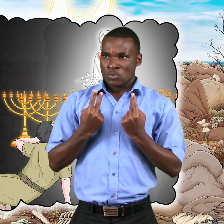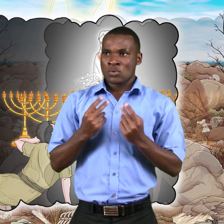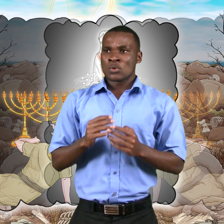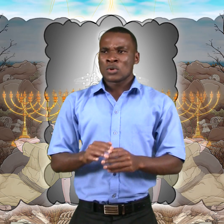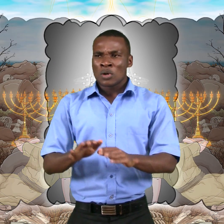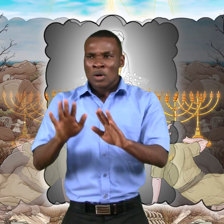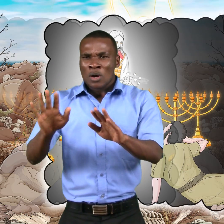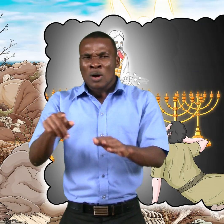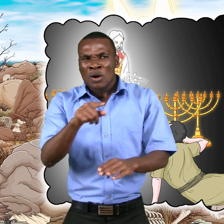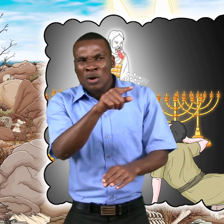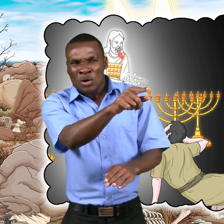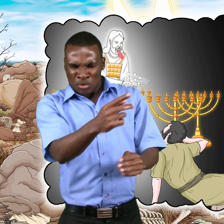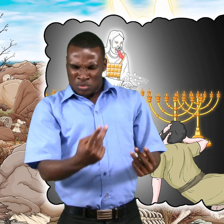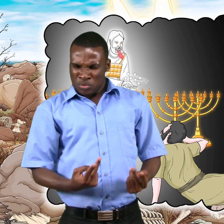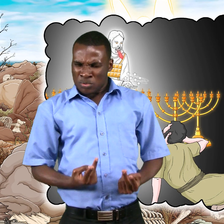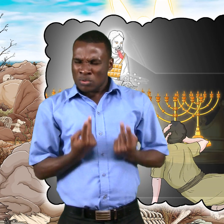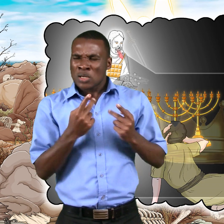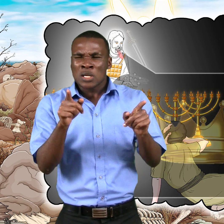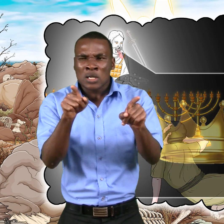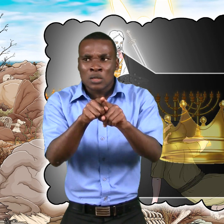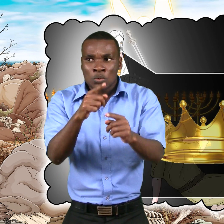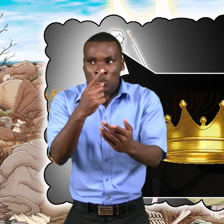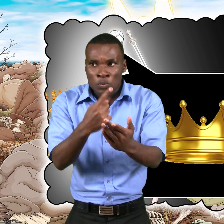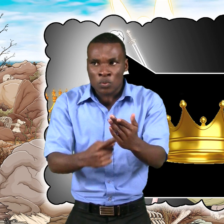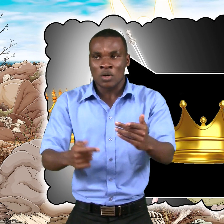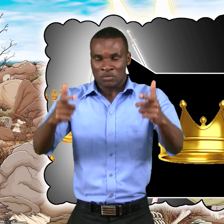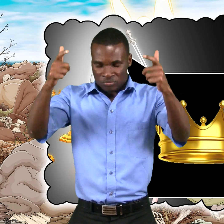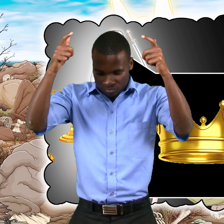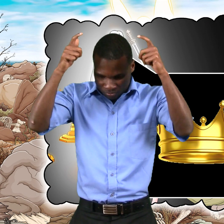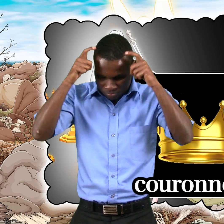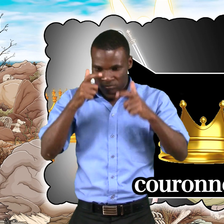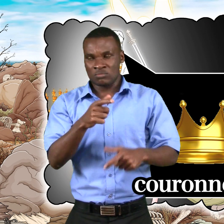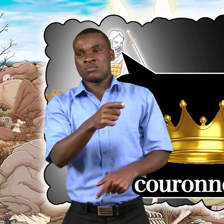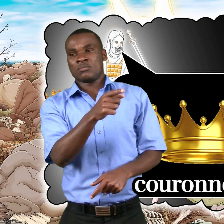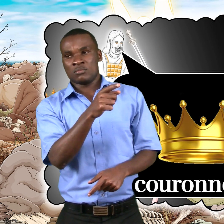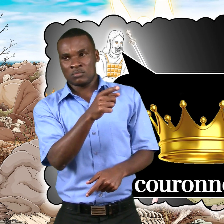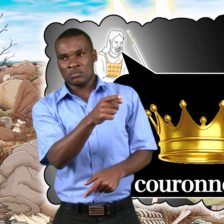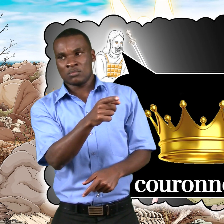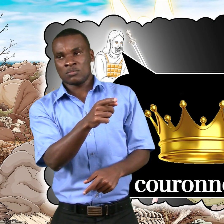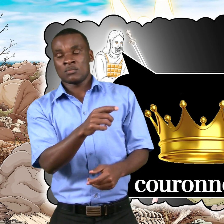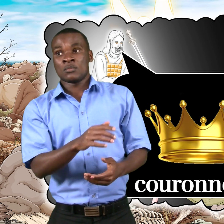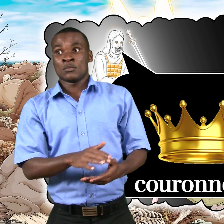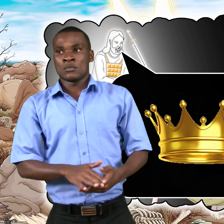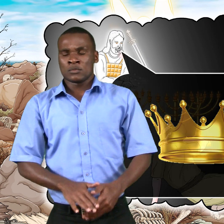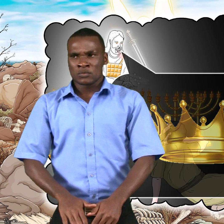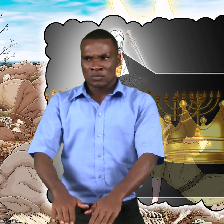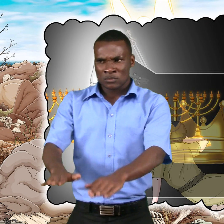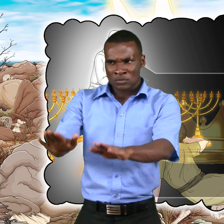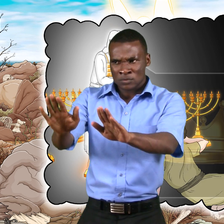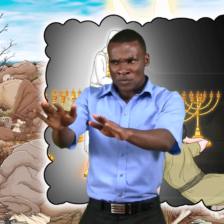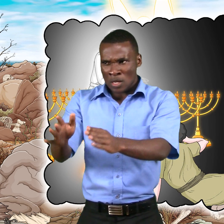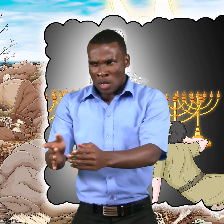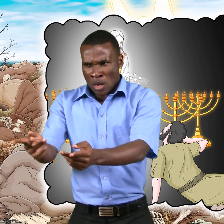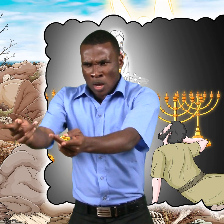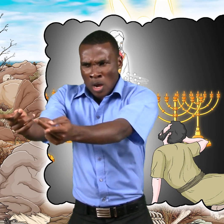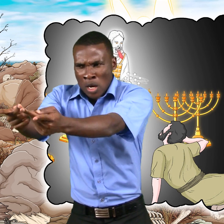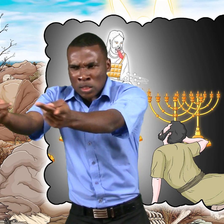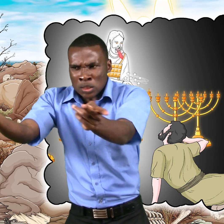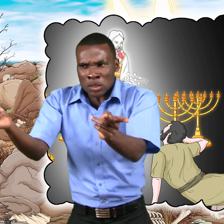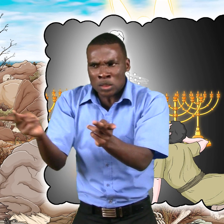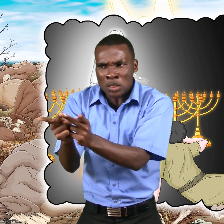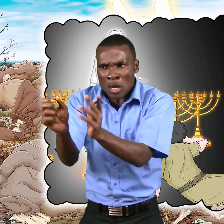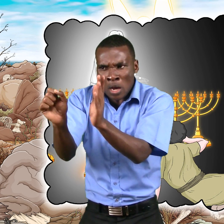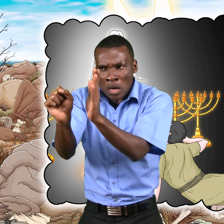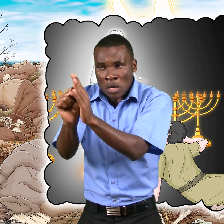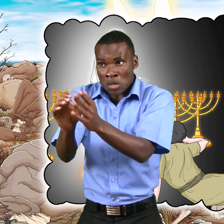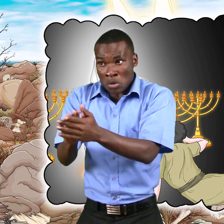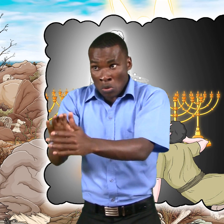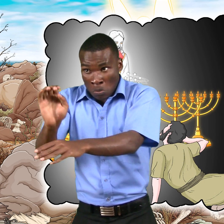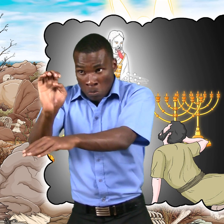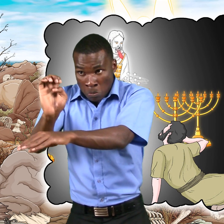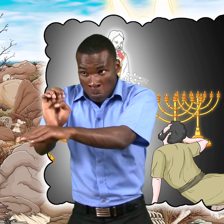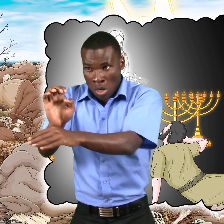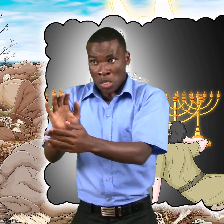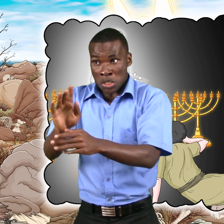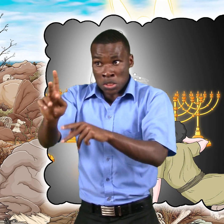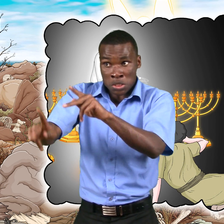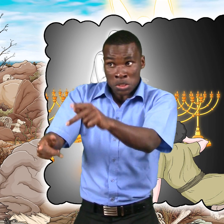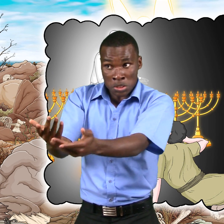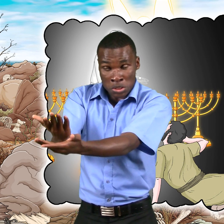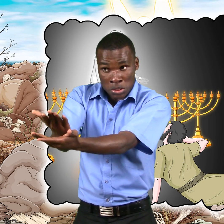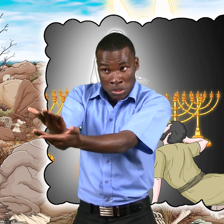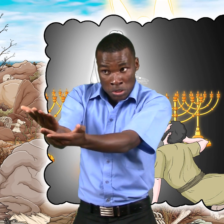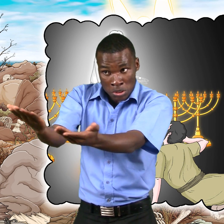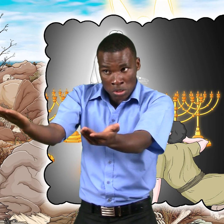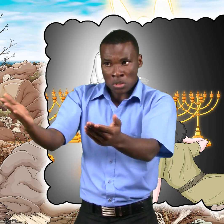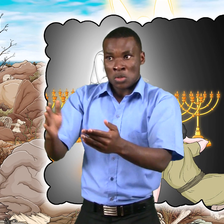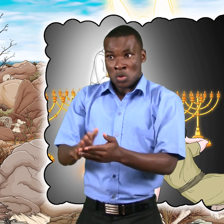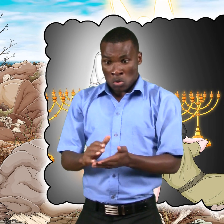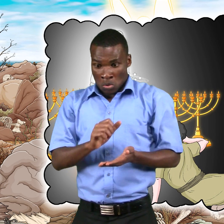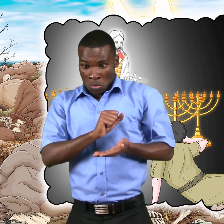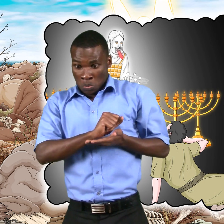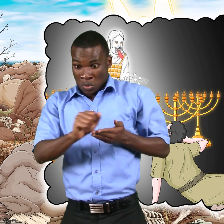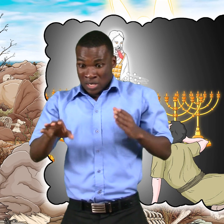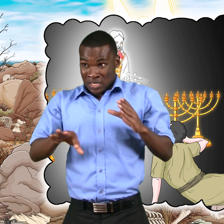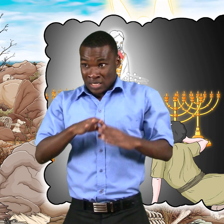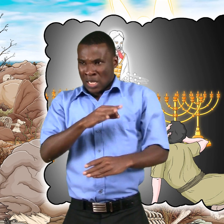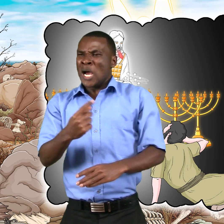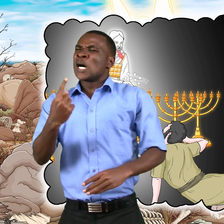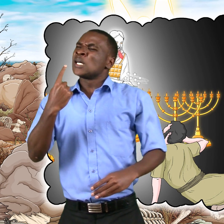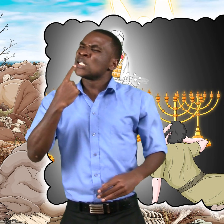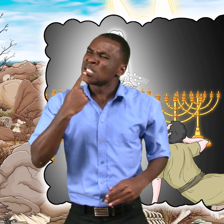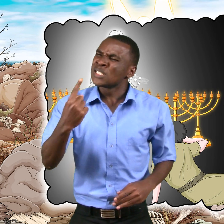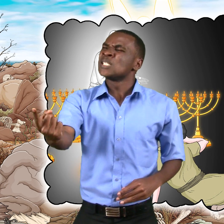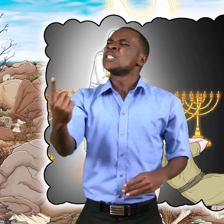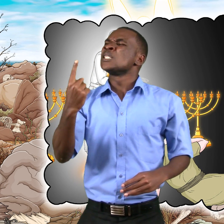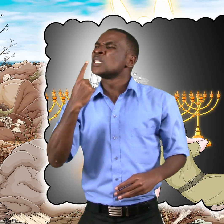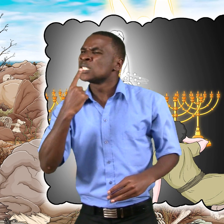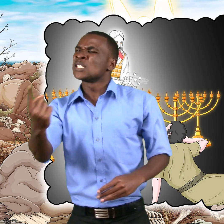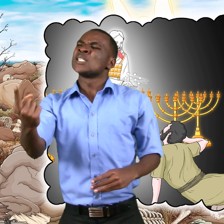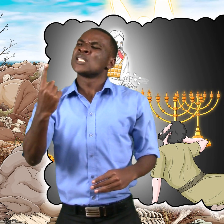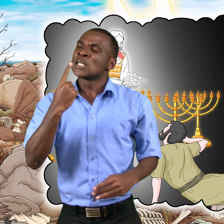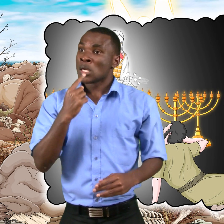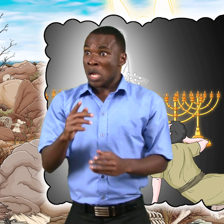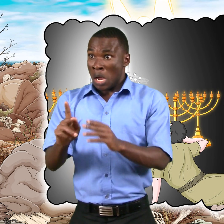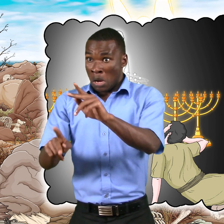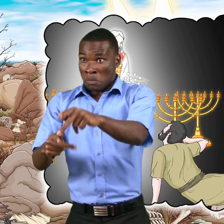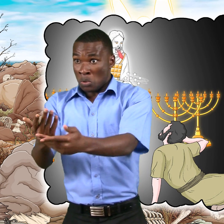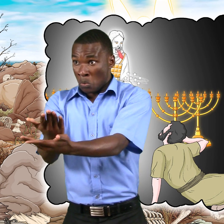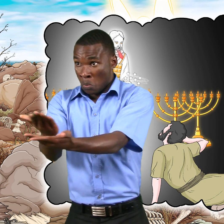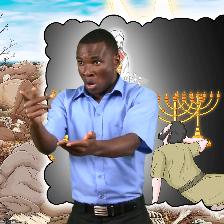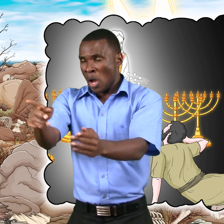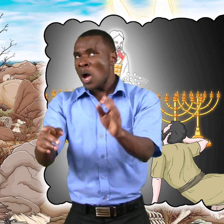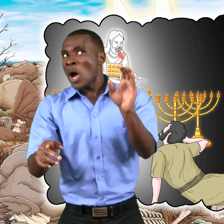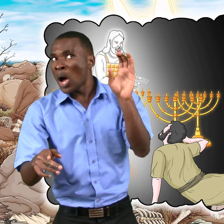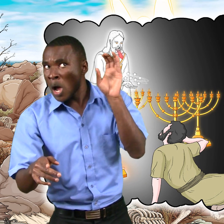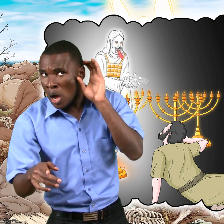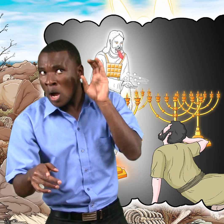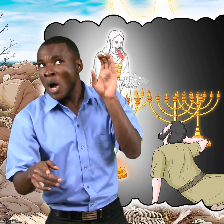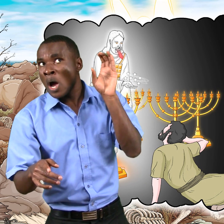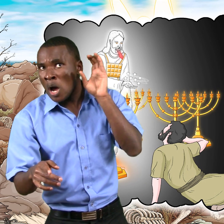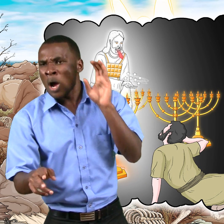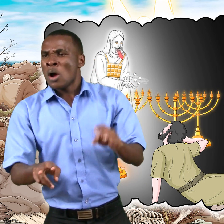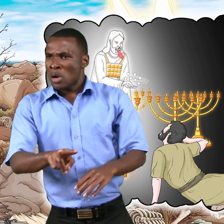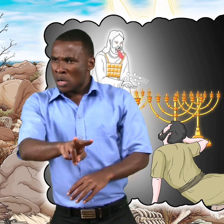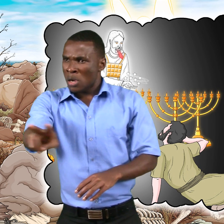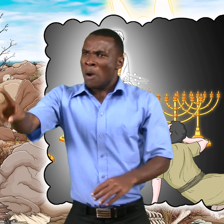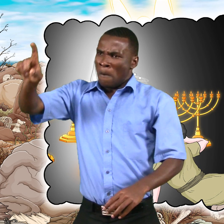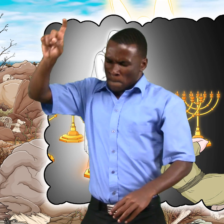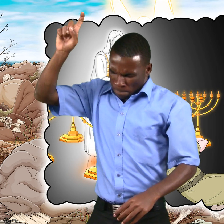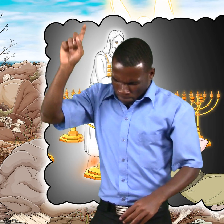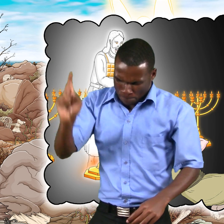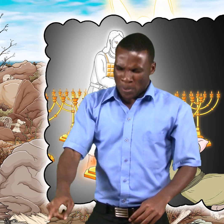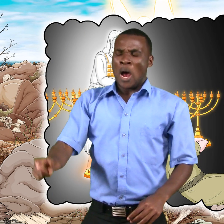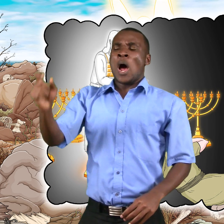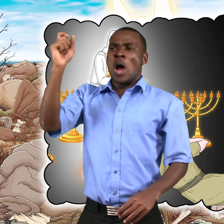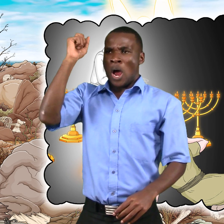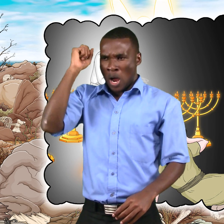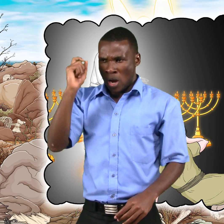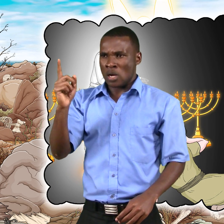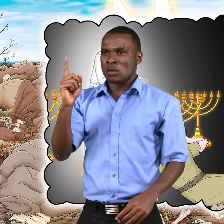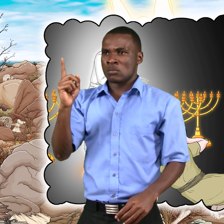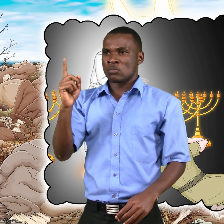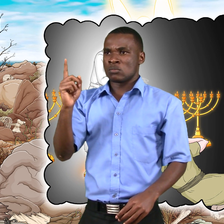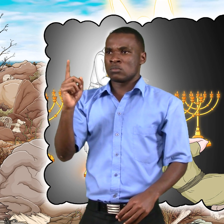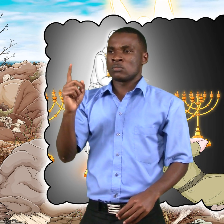Be faithful even unto death, and I will give you the crown of life.